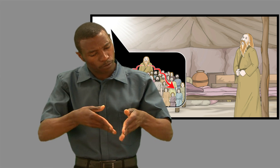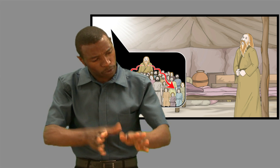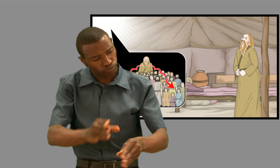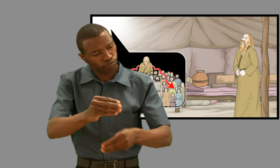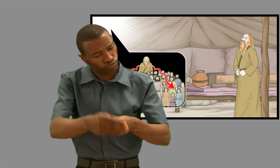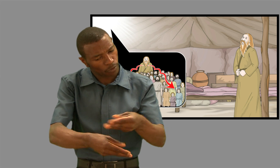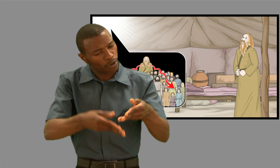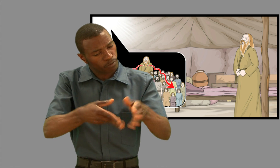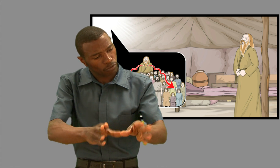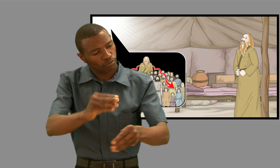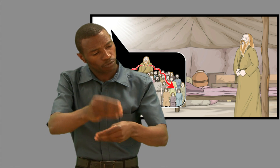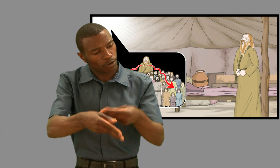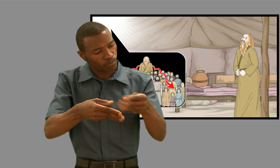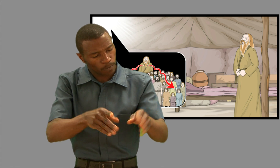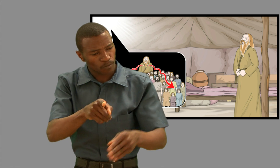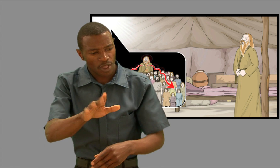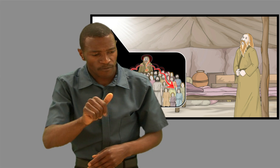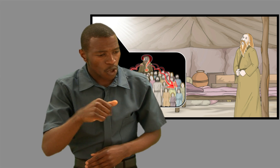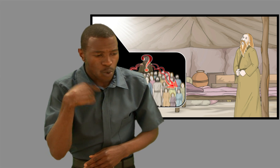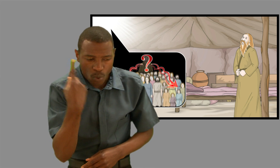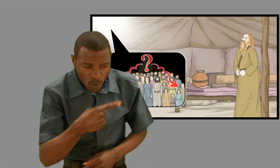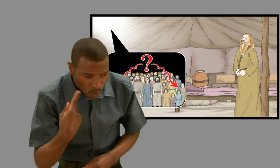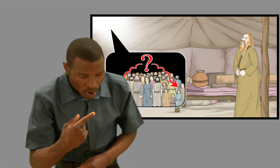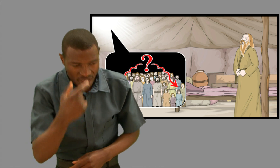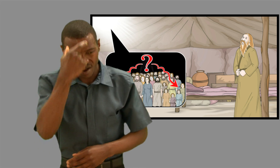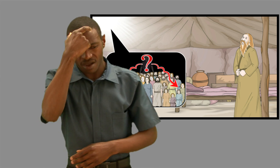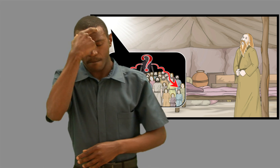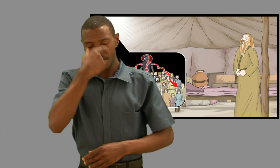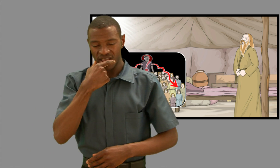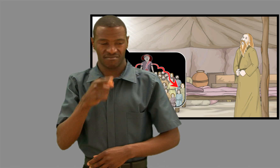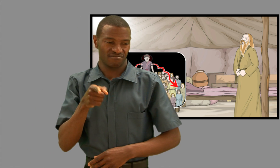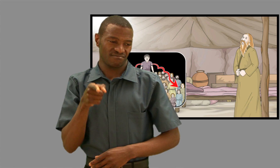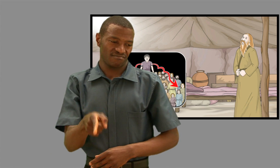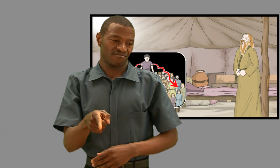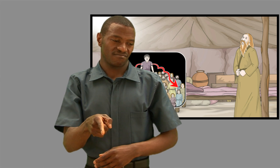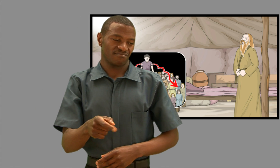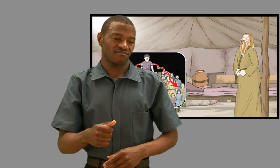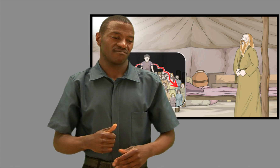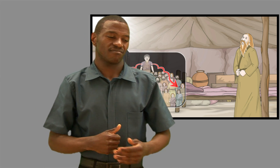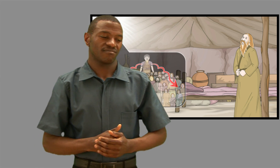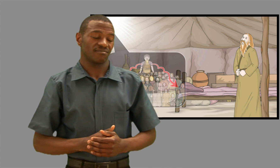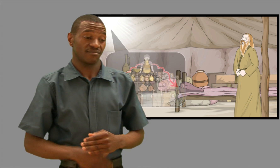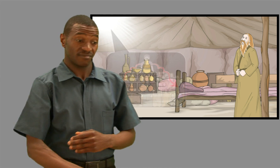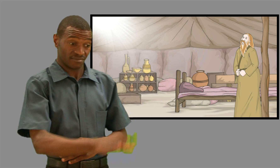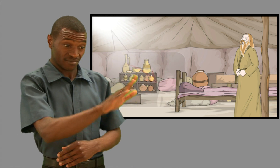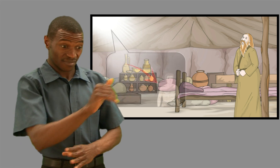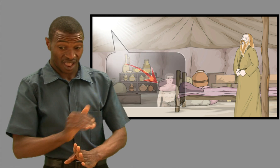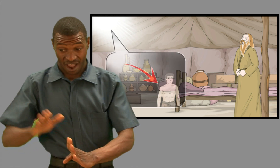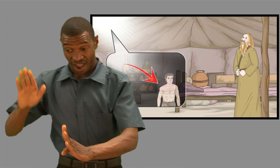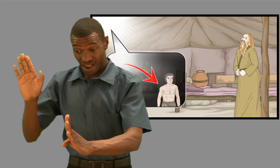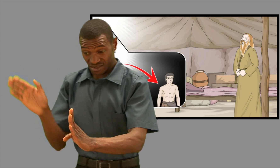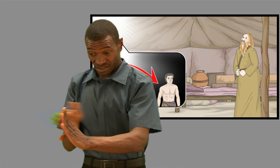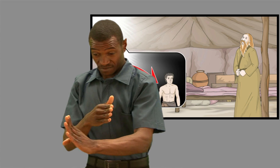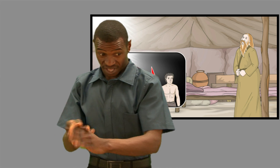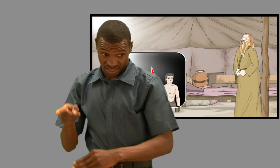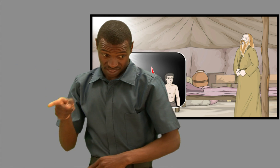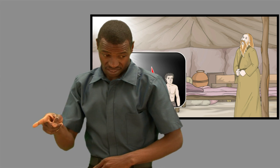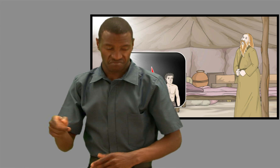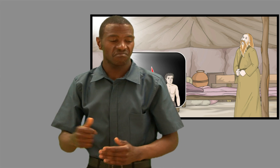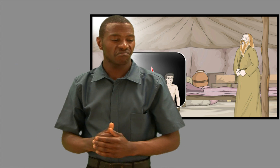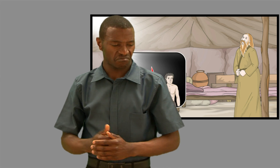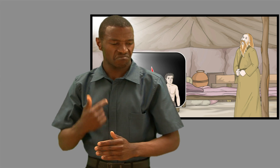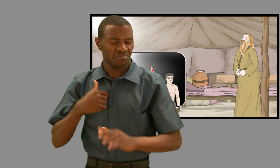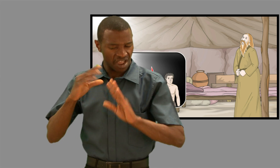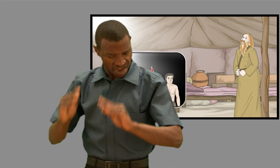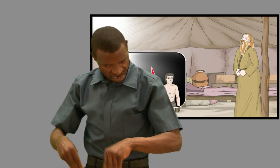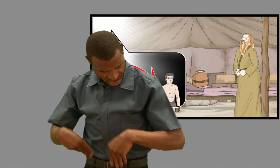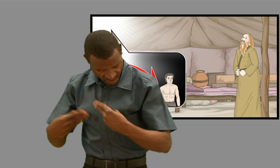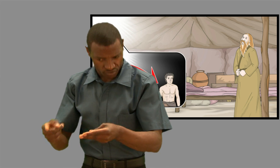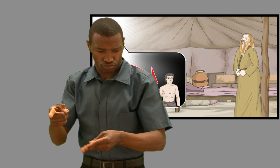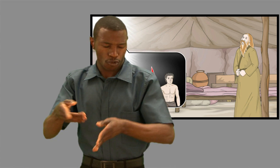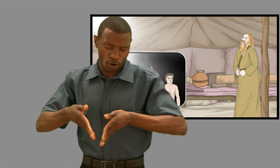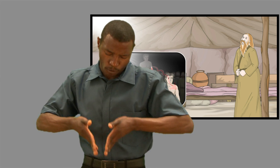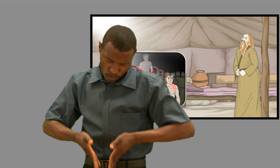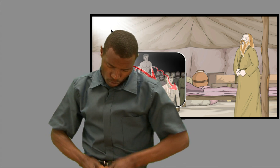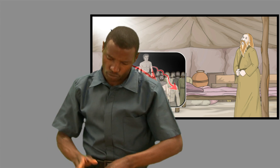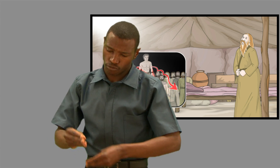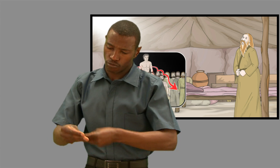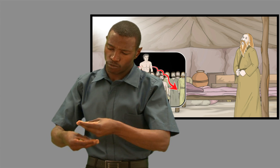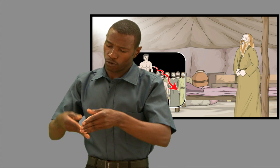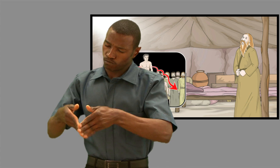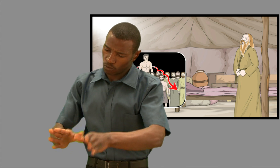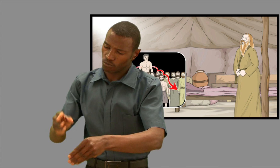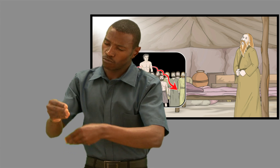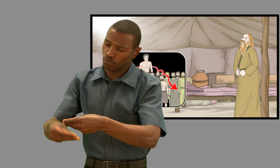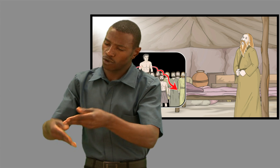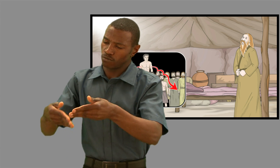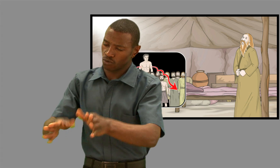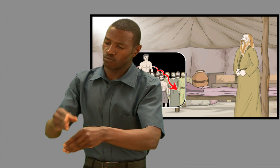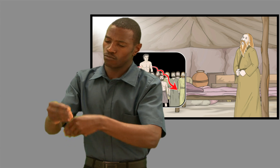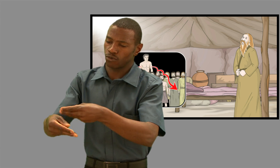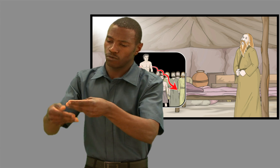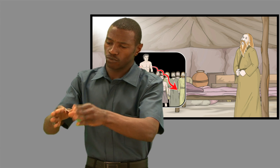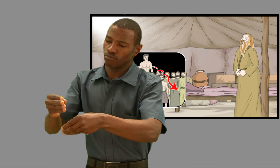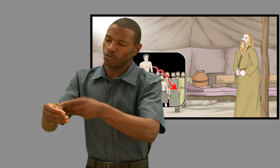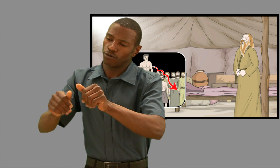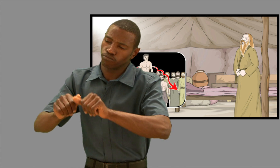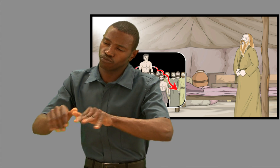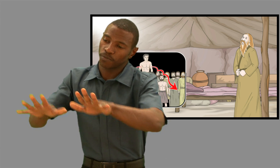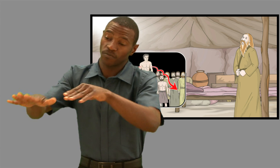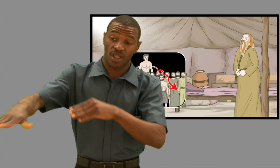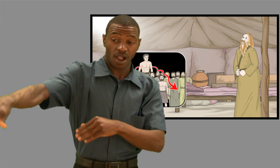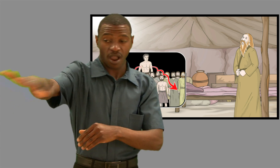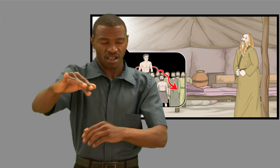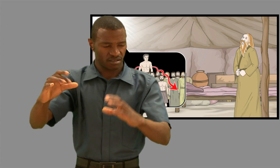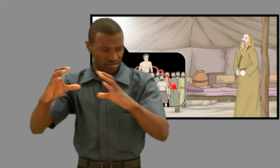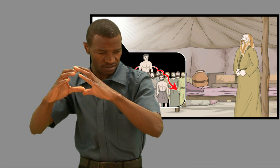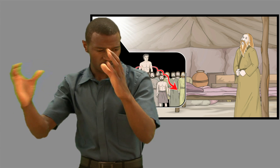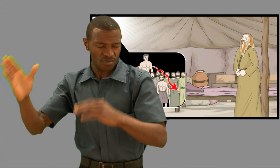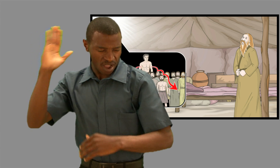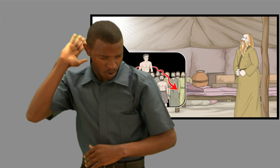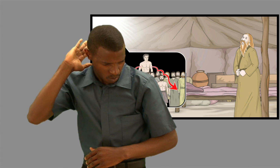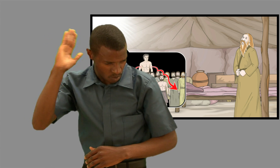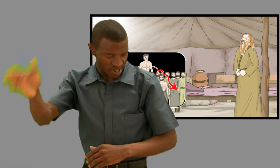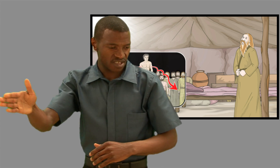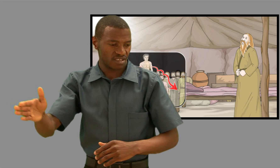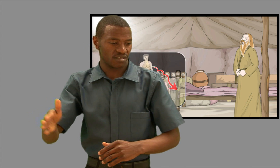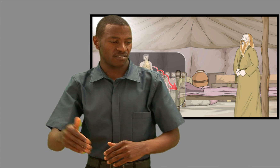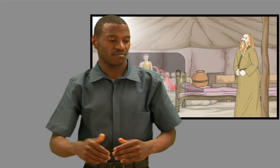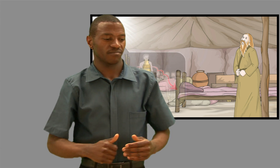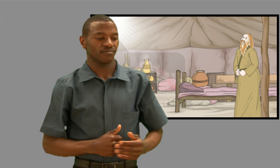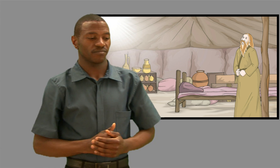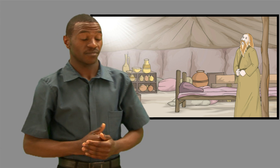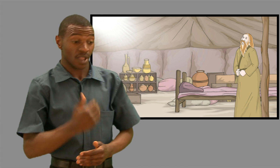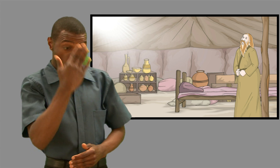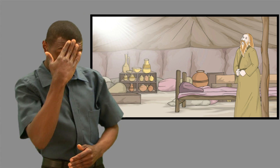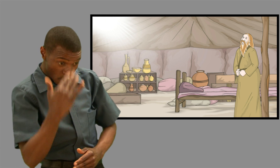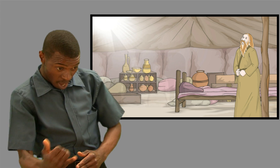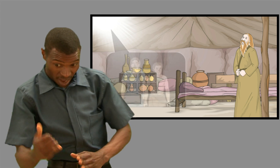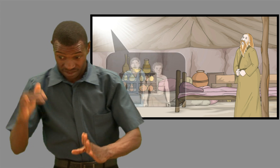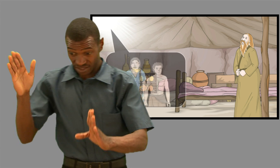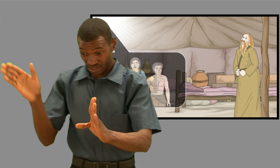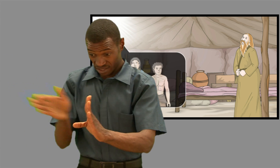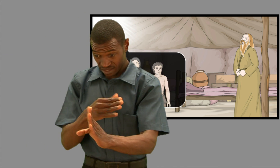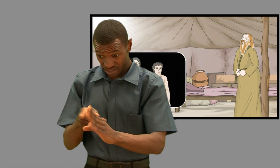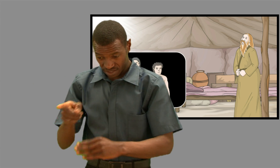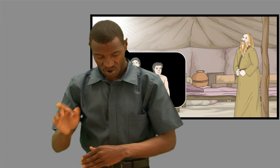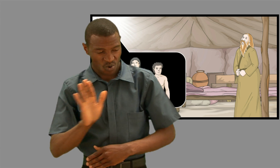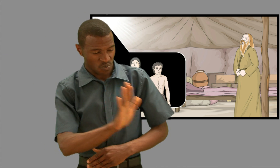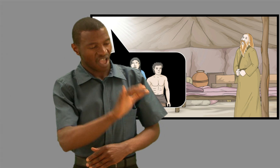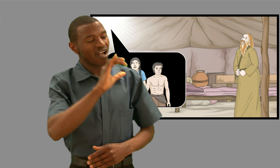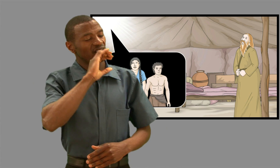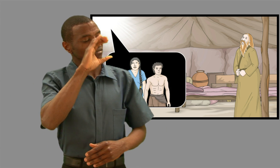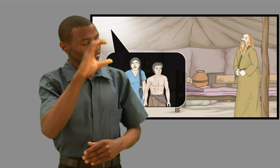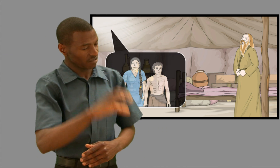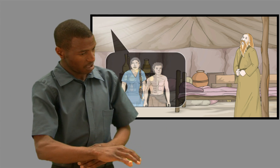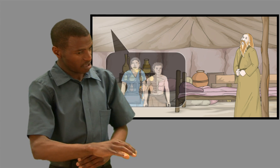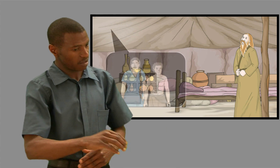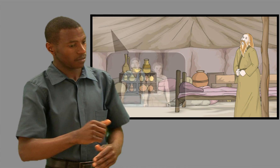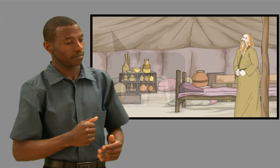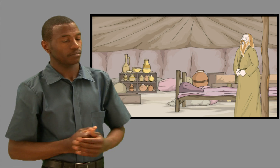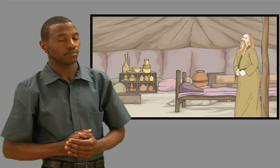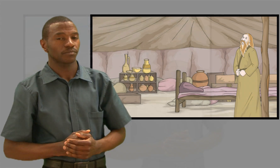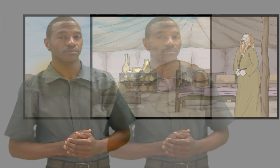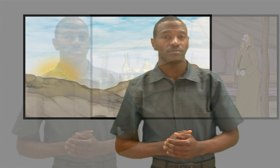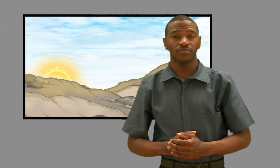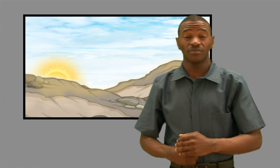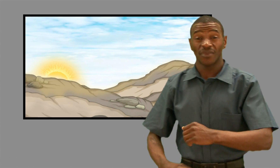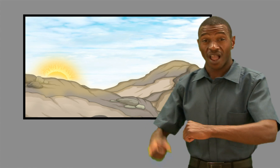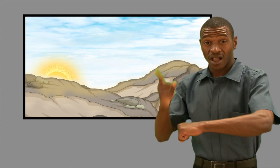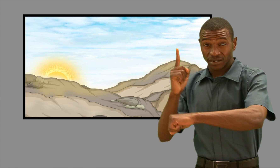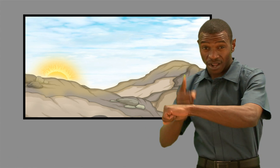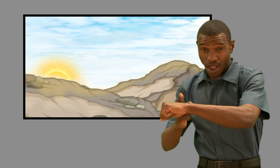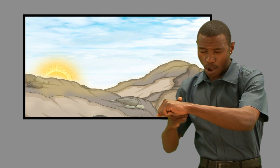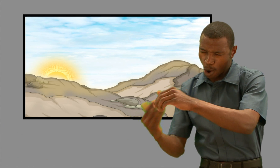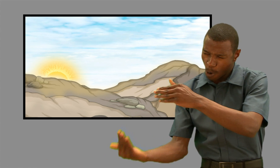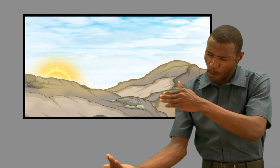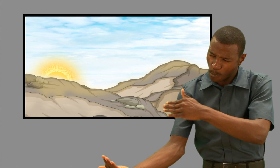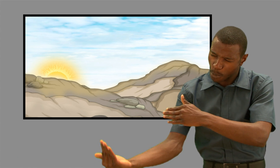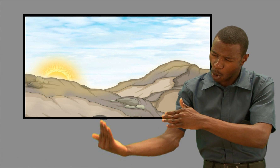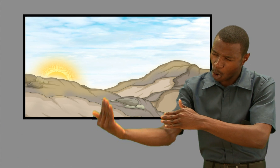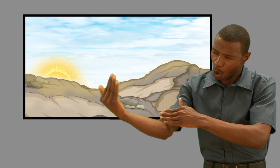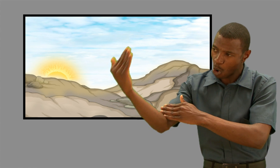But I will also make a nation of the slave woman’s son, because he is your offspring.”